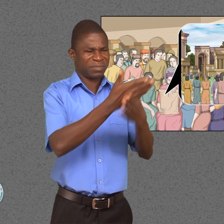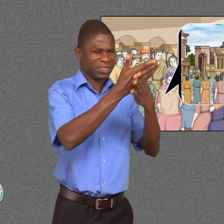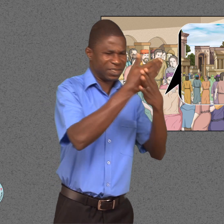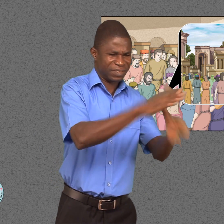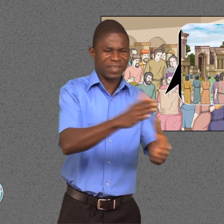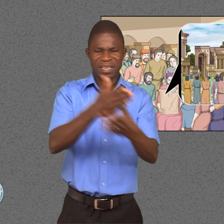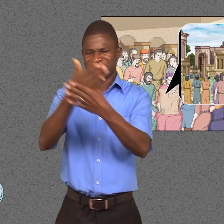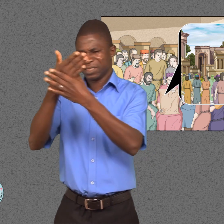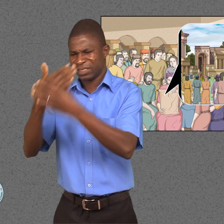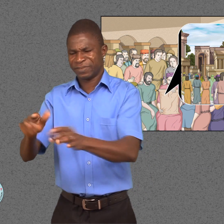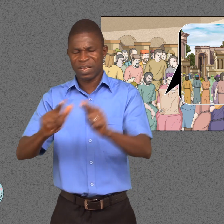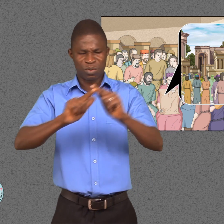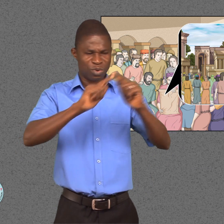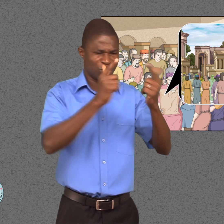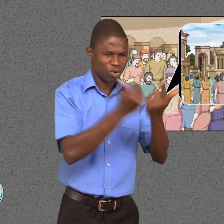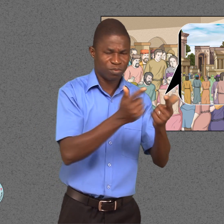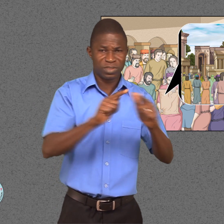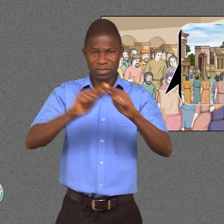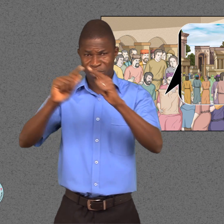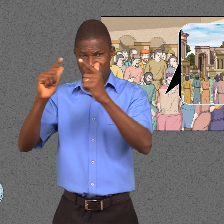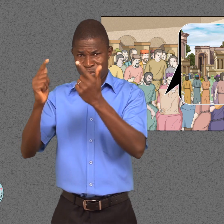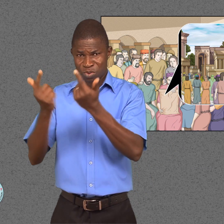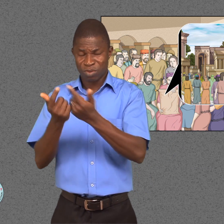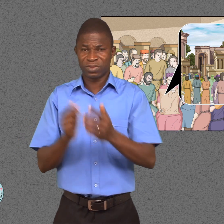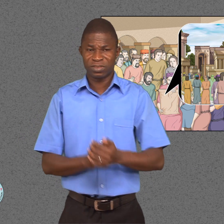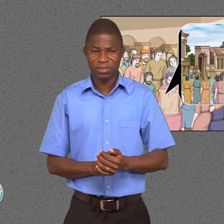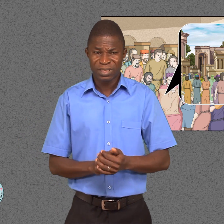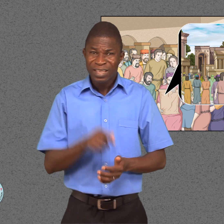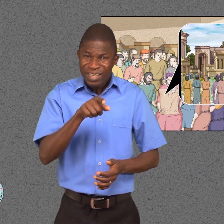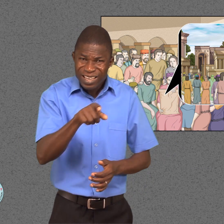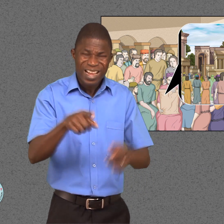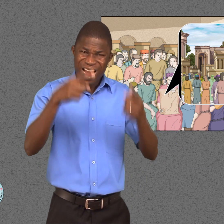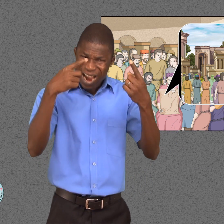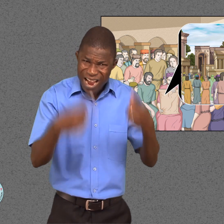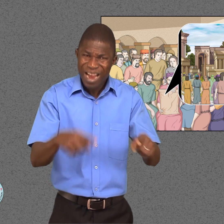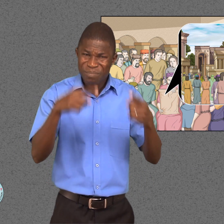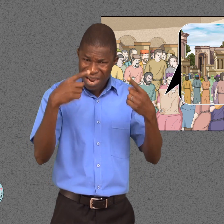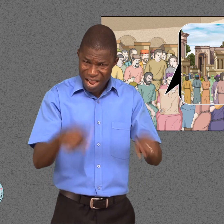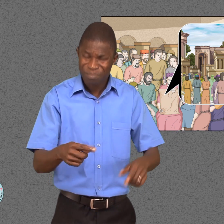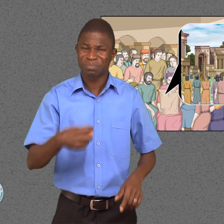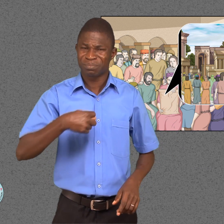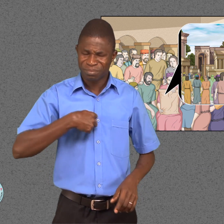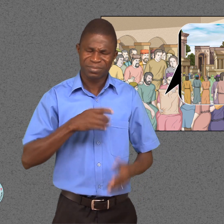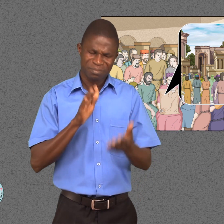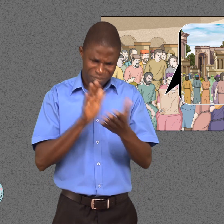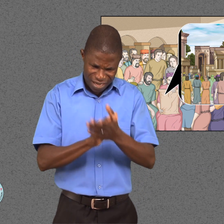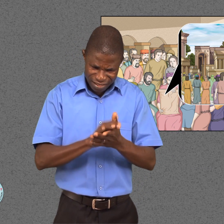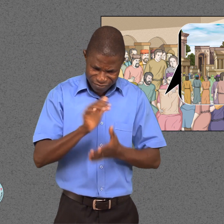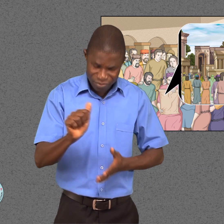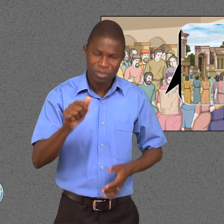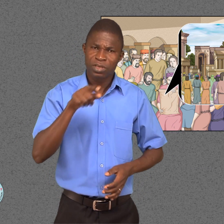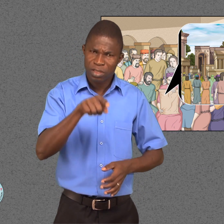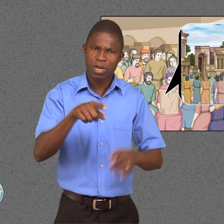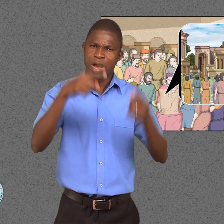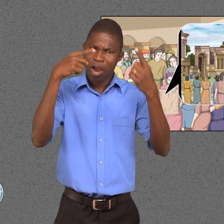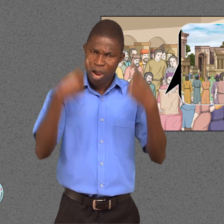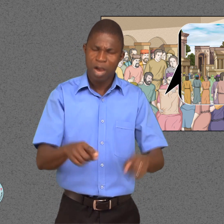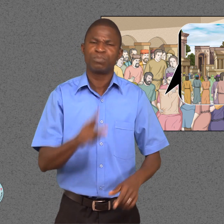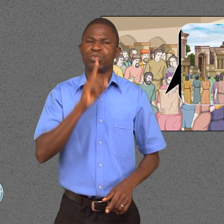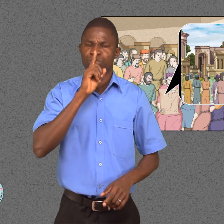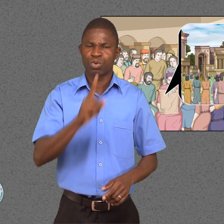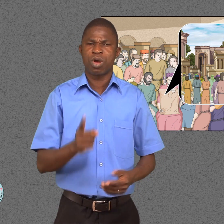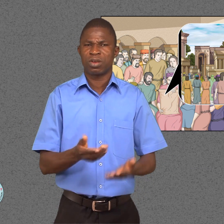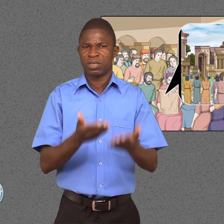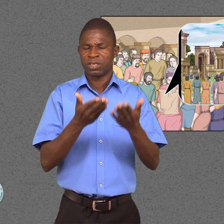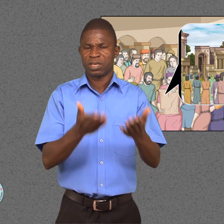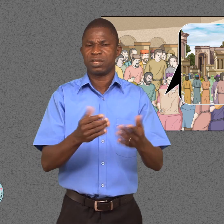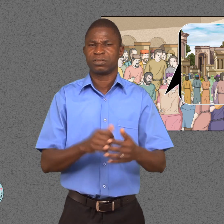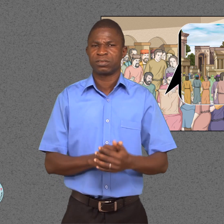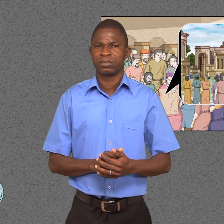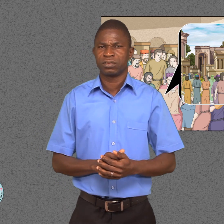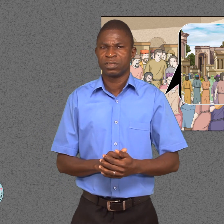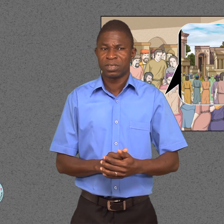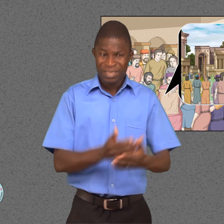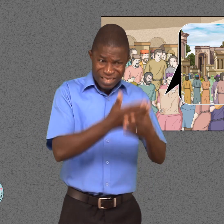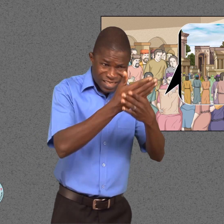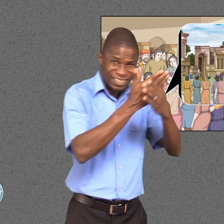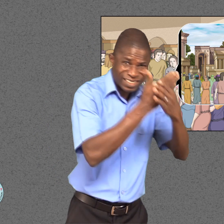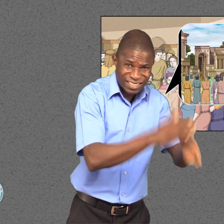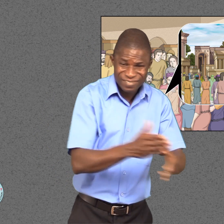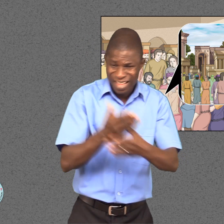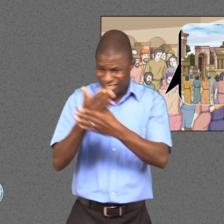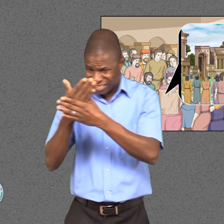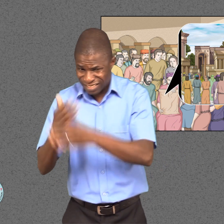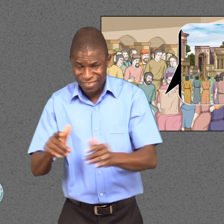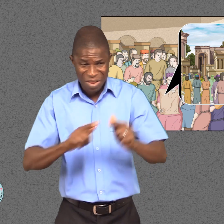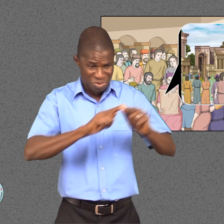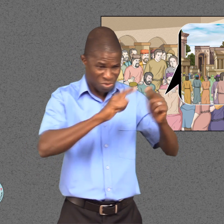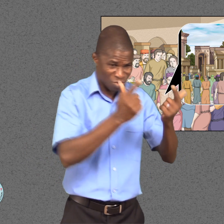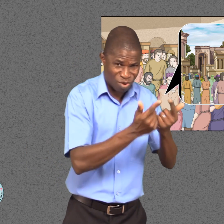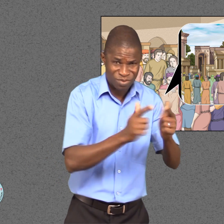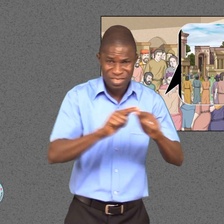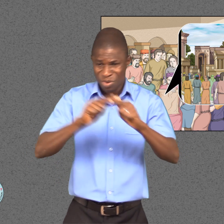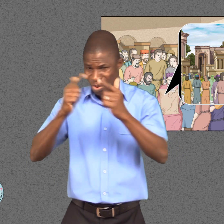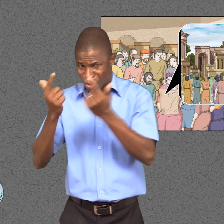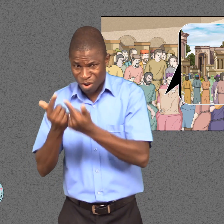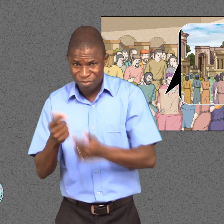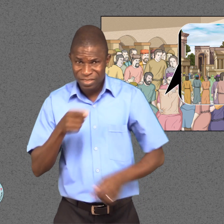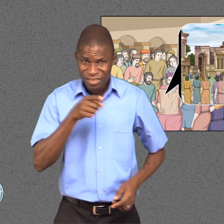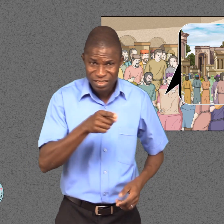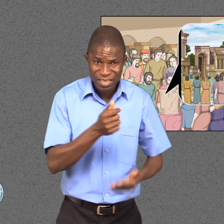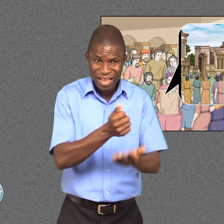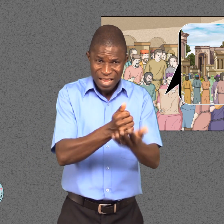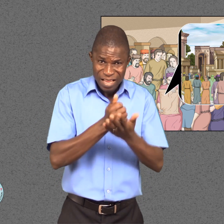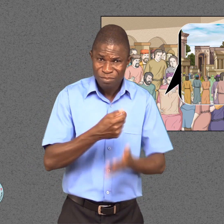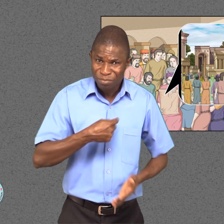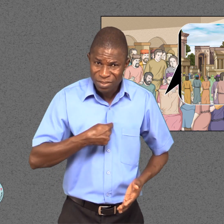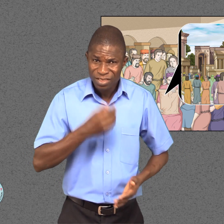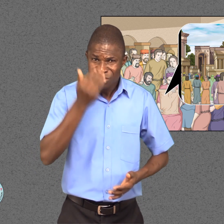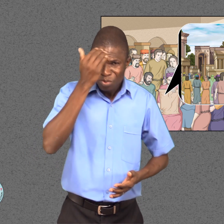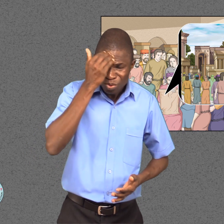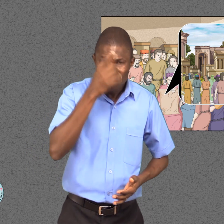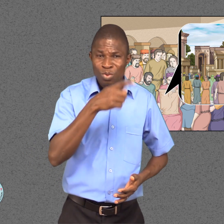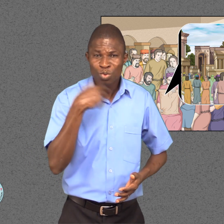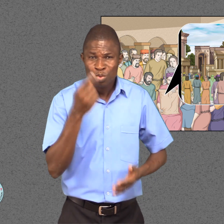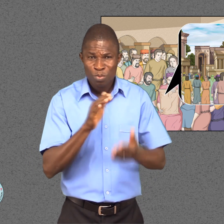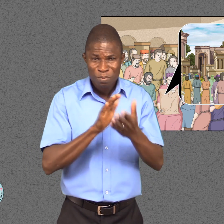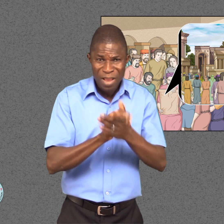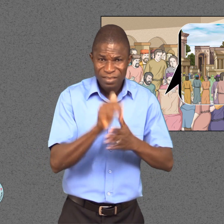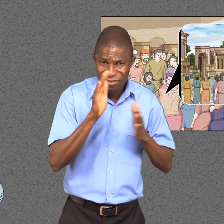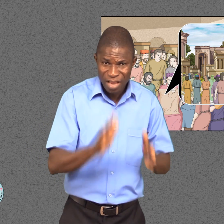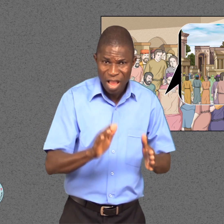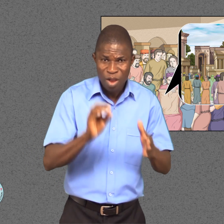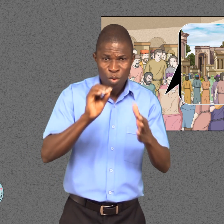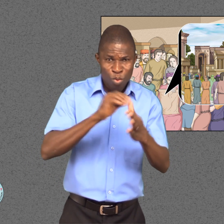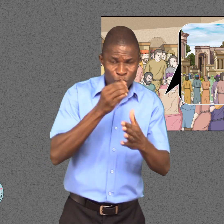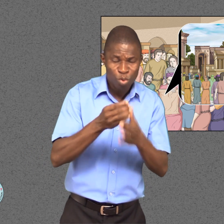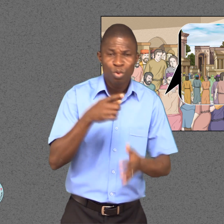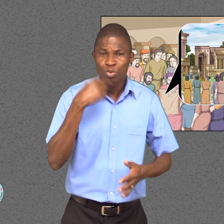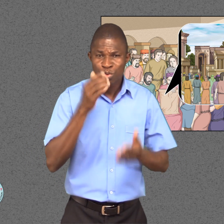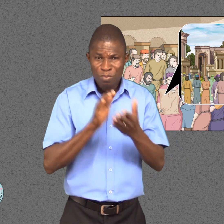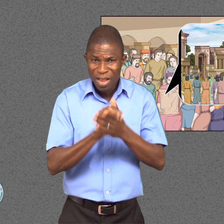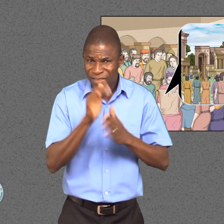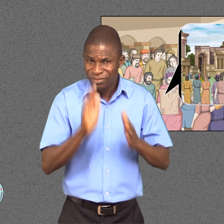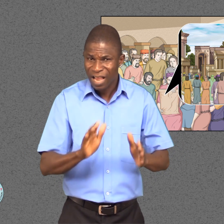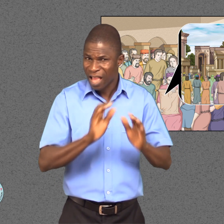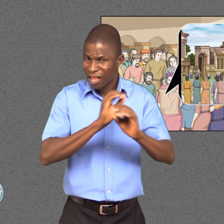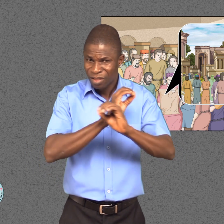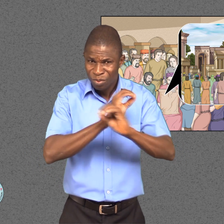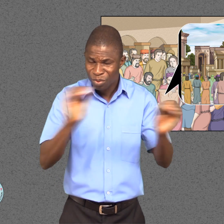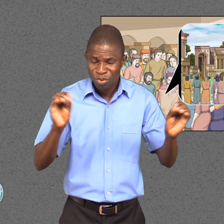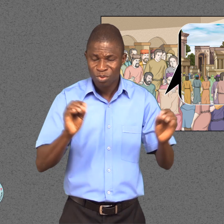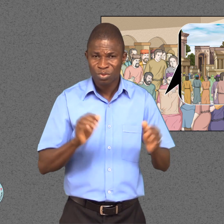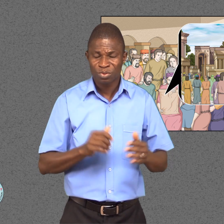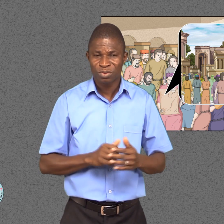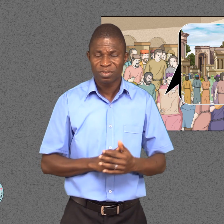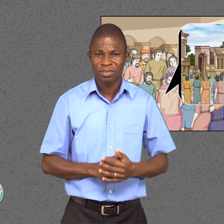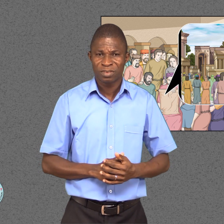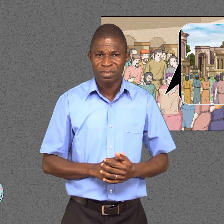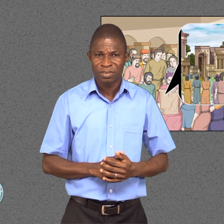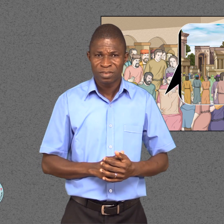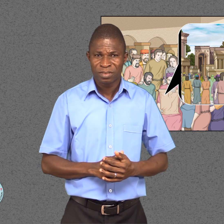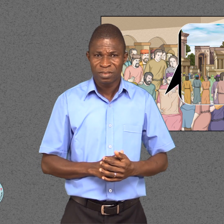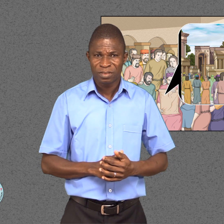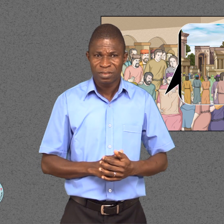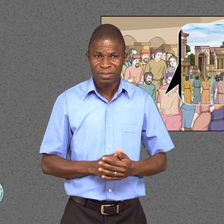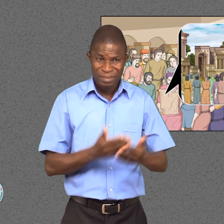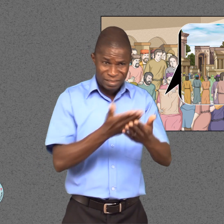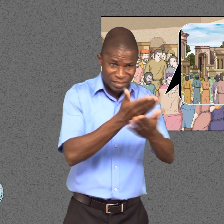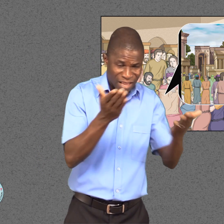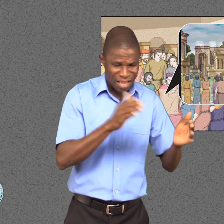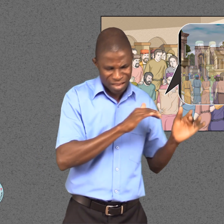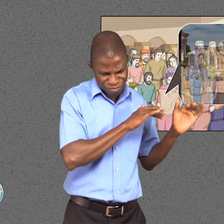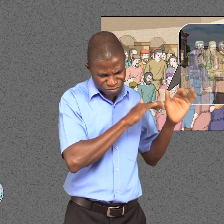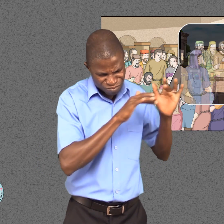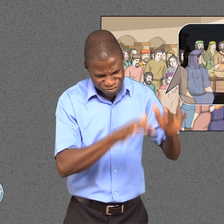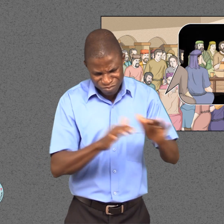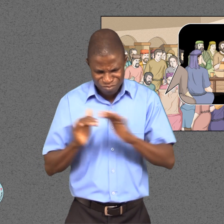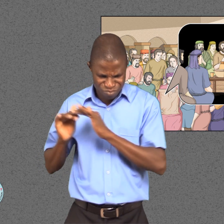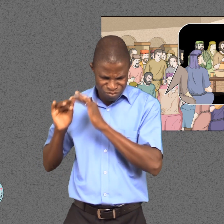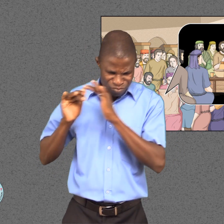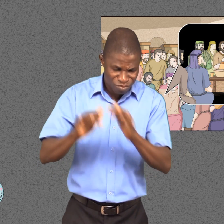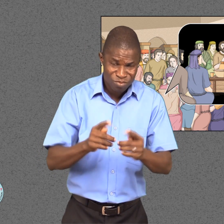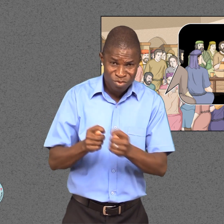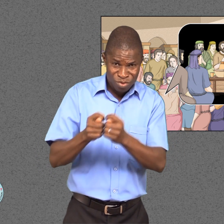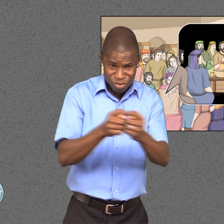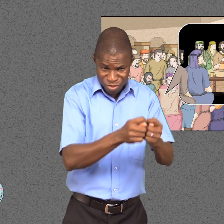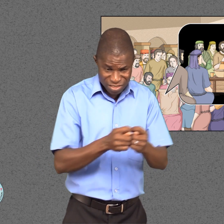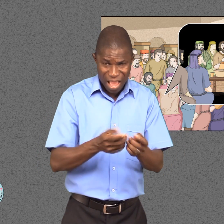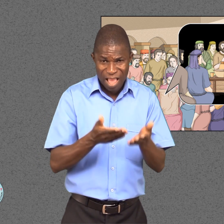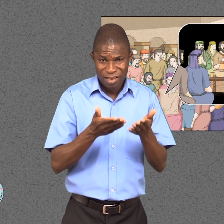And indeed, there must be differences among you to show which of you are approved.